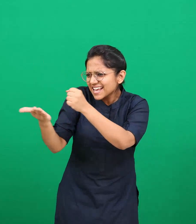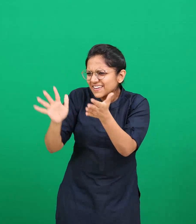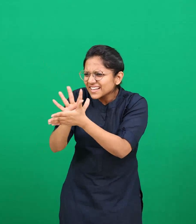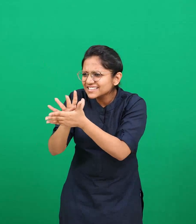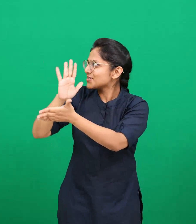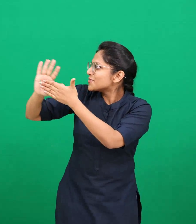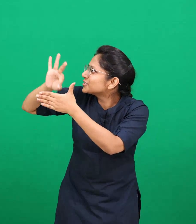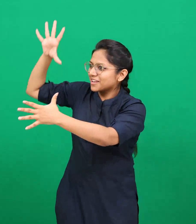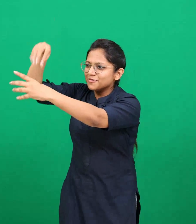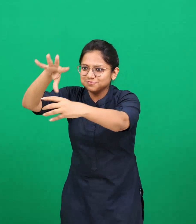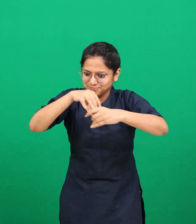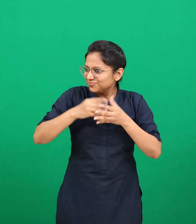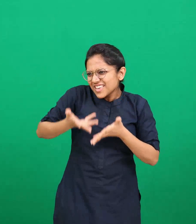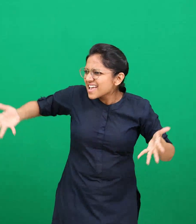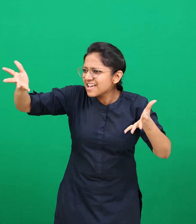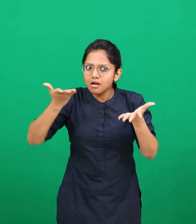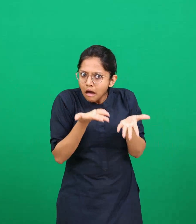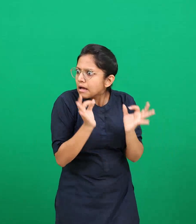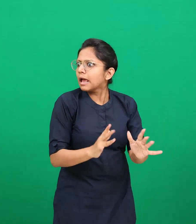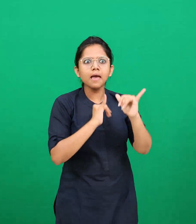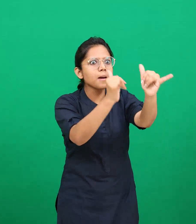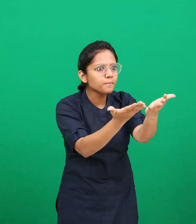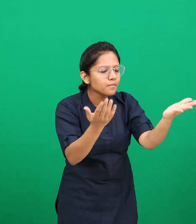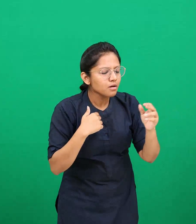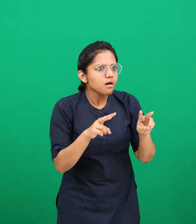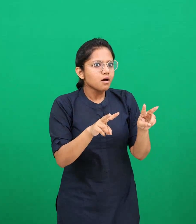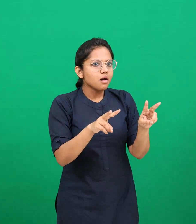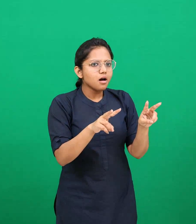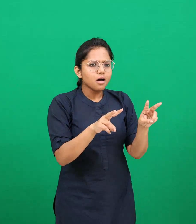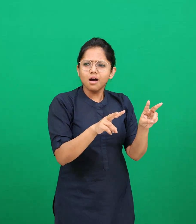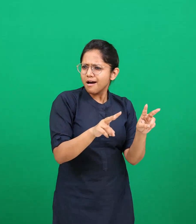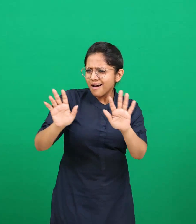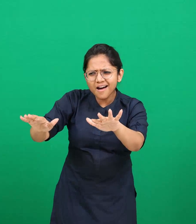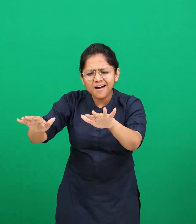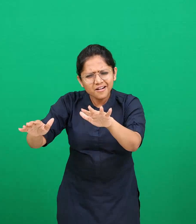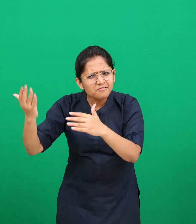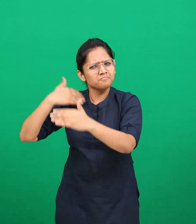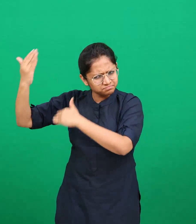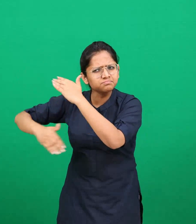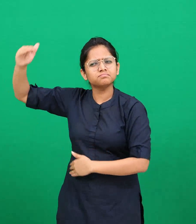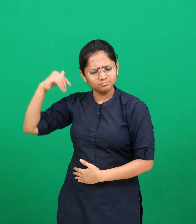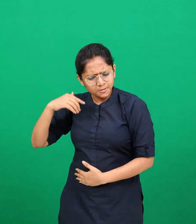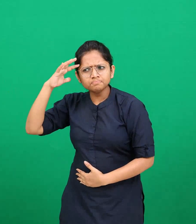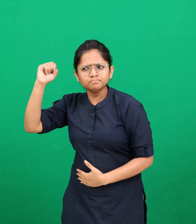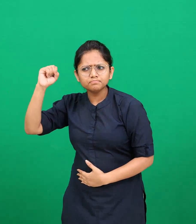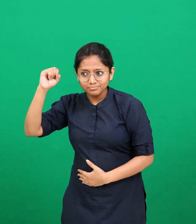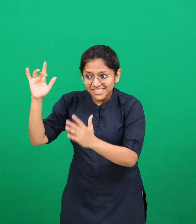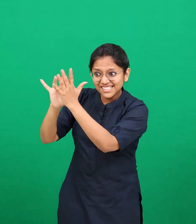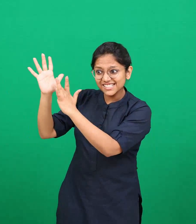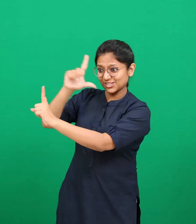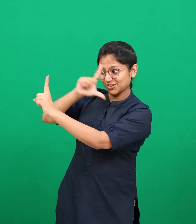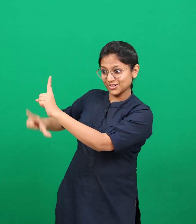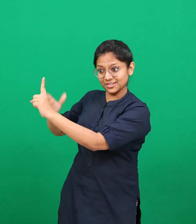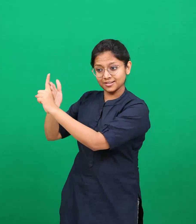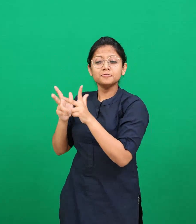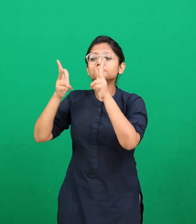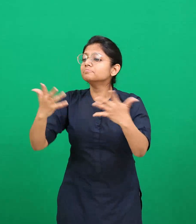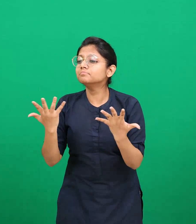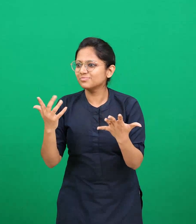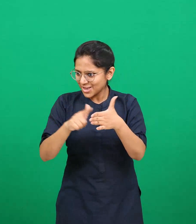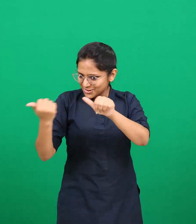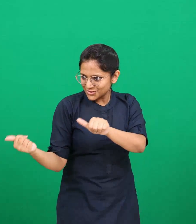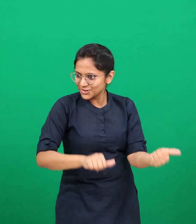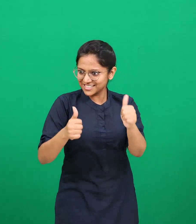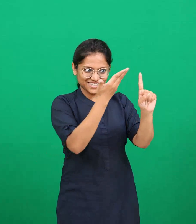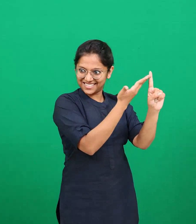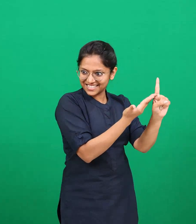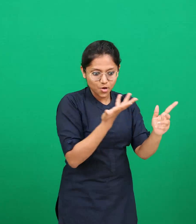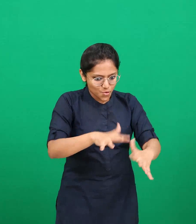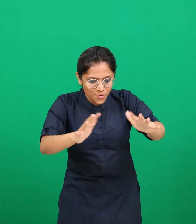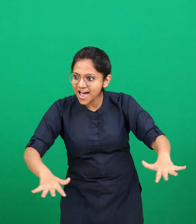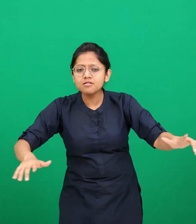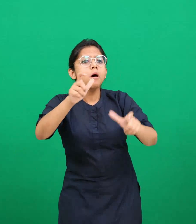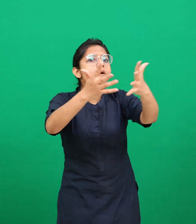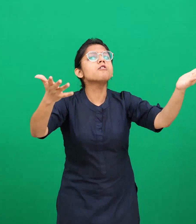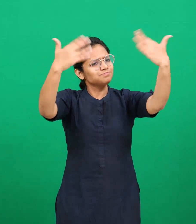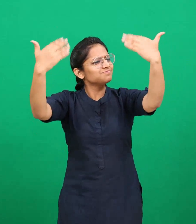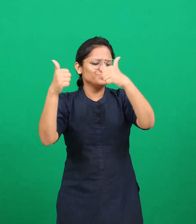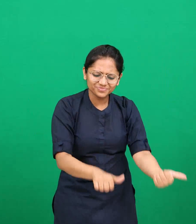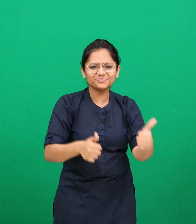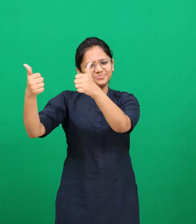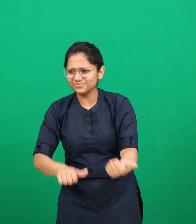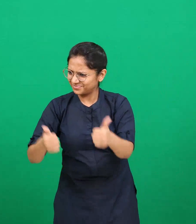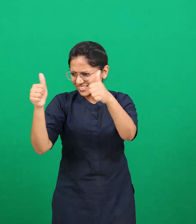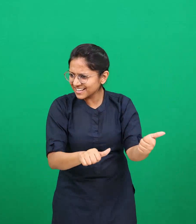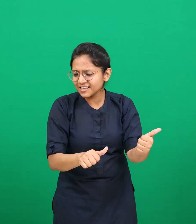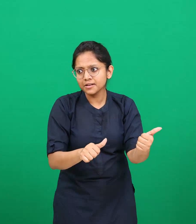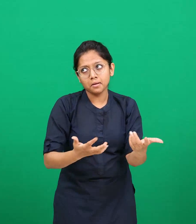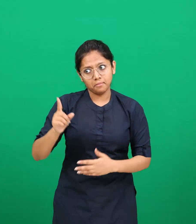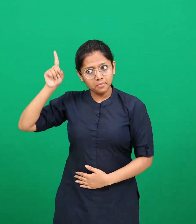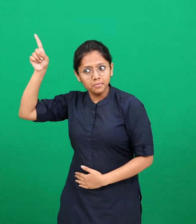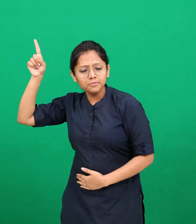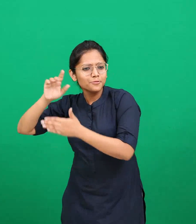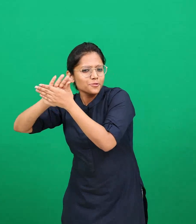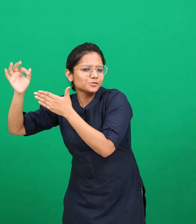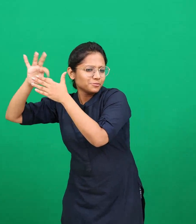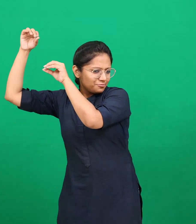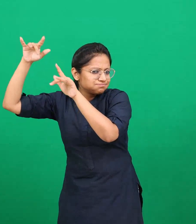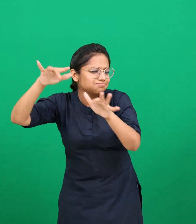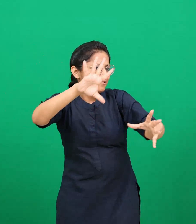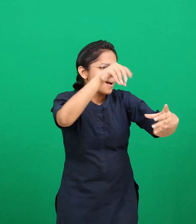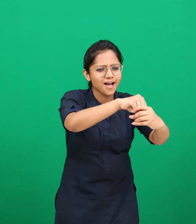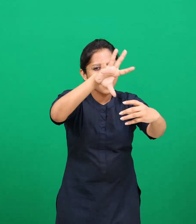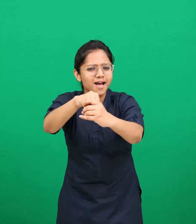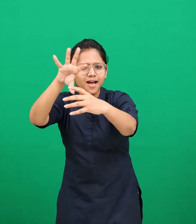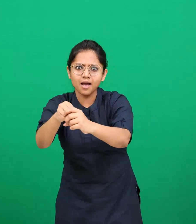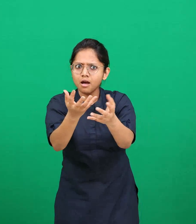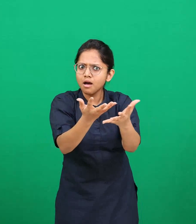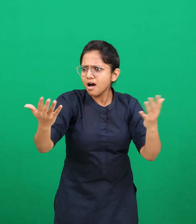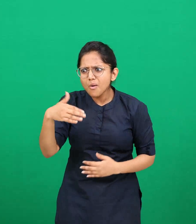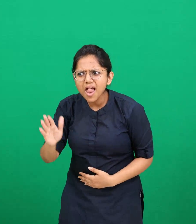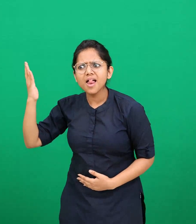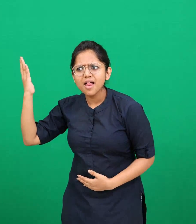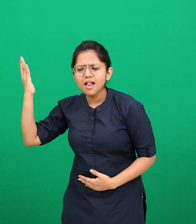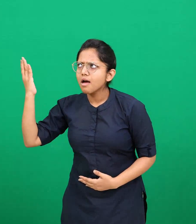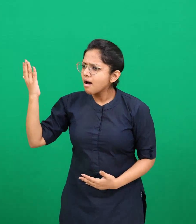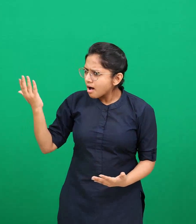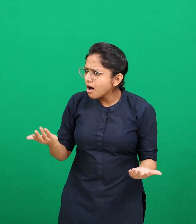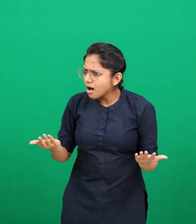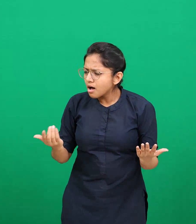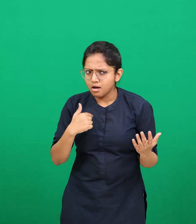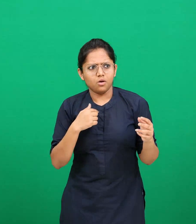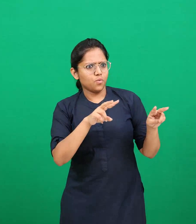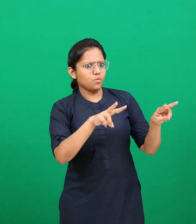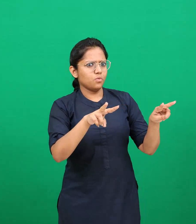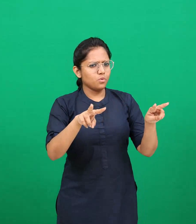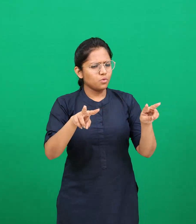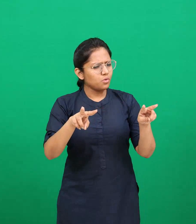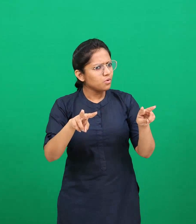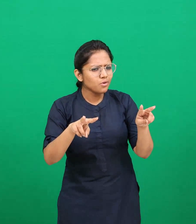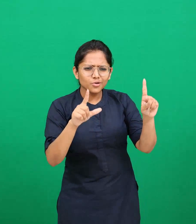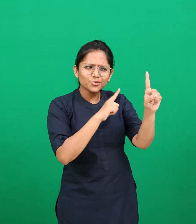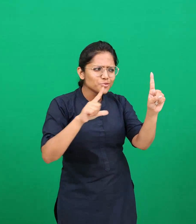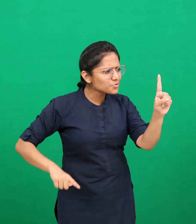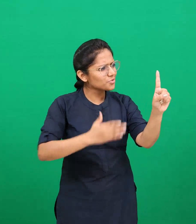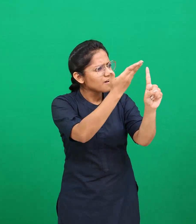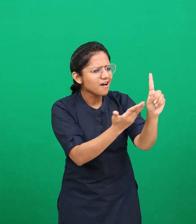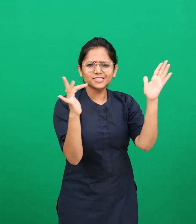Then I remembered the word of the Lord, as He used to say, ' John baptized with water, but you will be baptized with the Holy Spirit.'